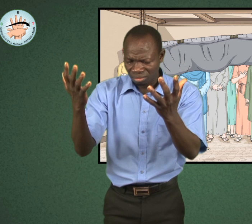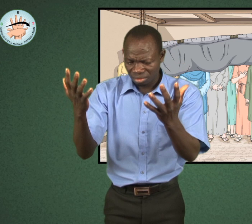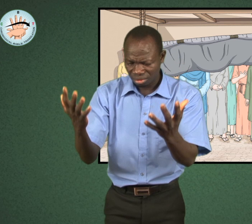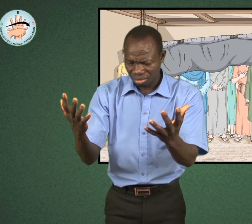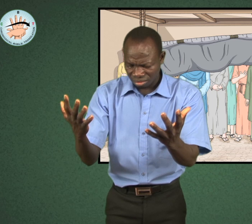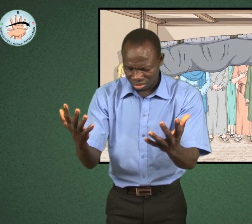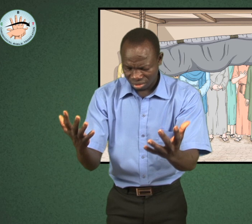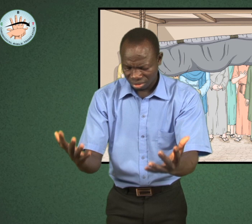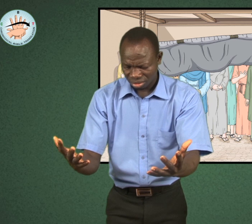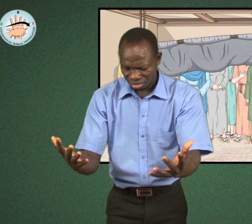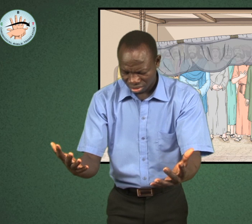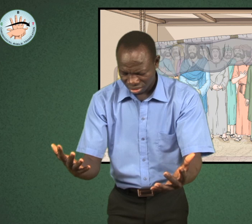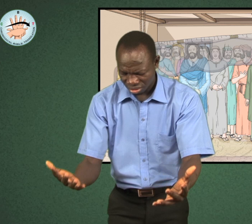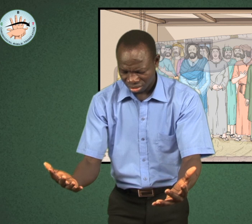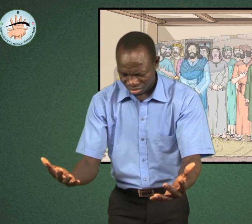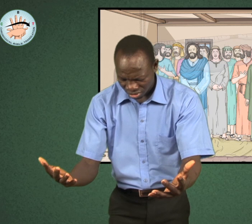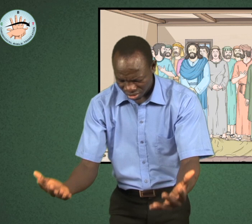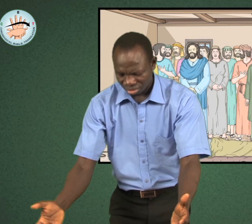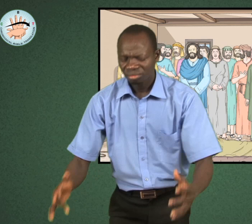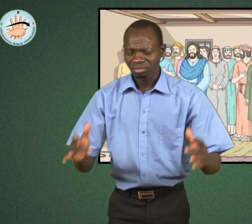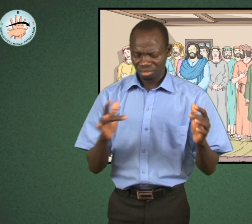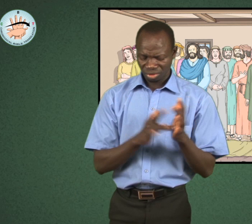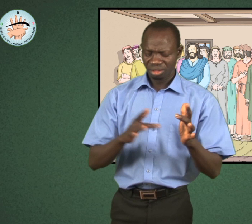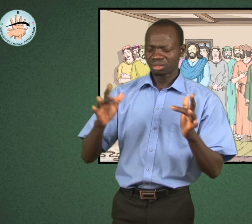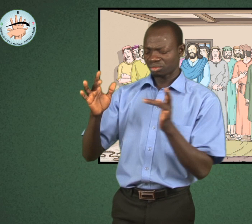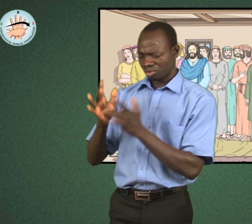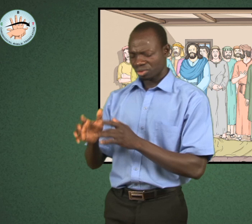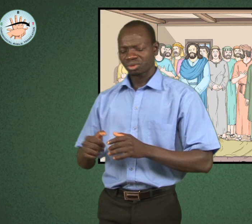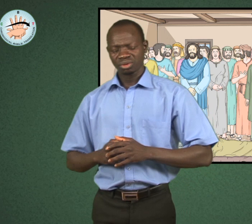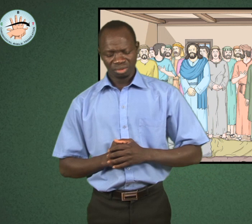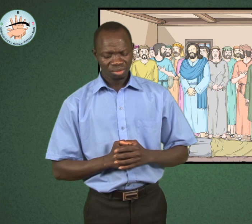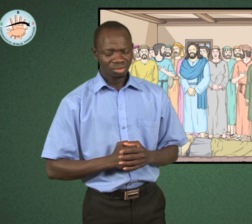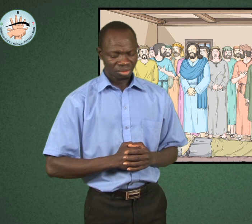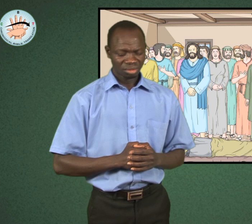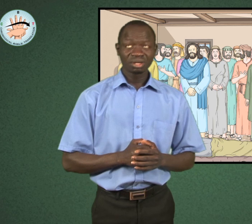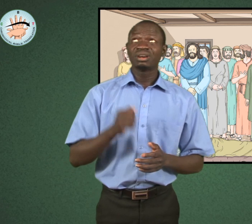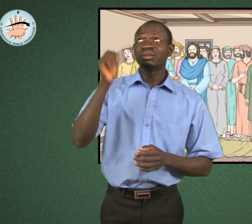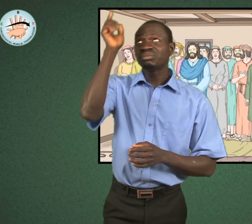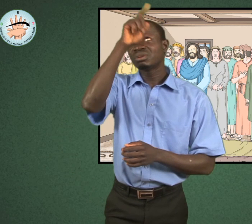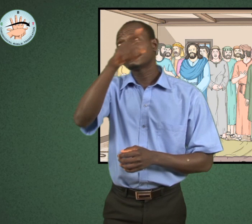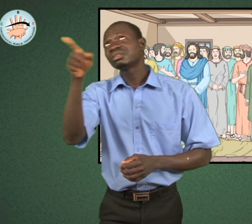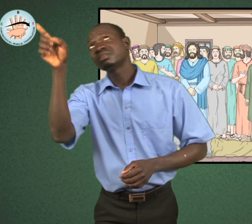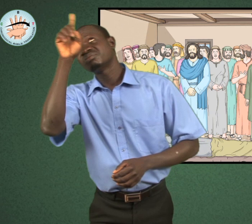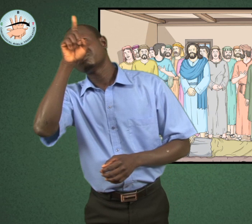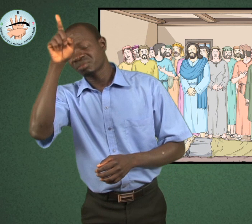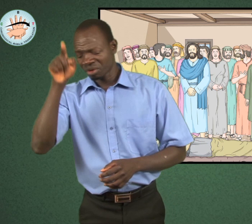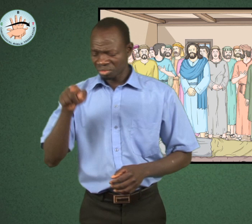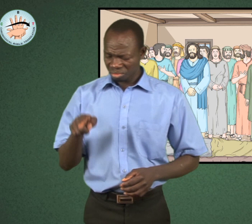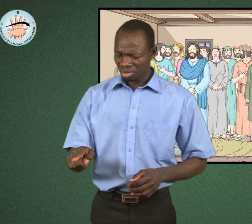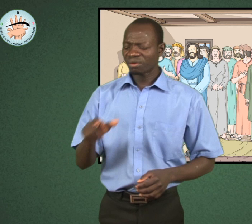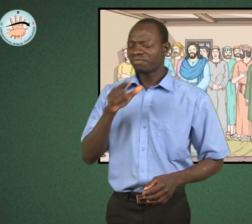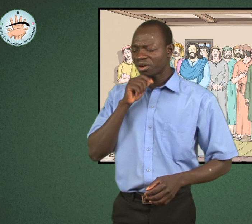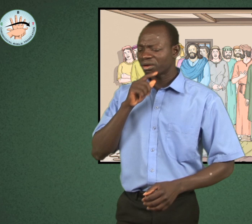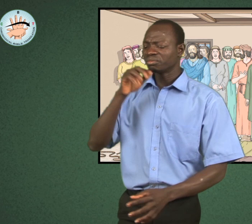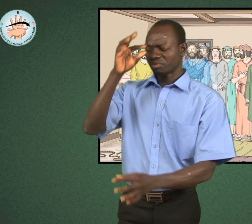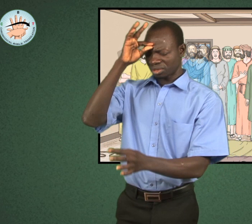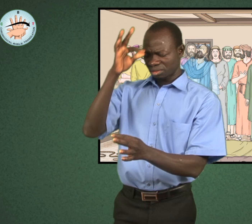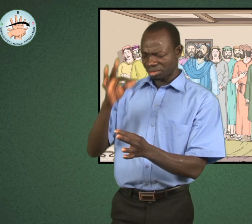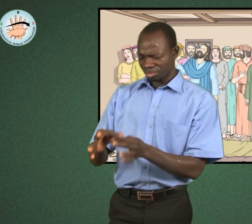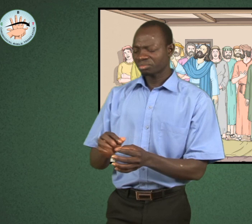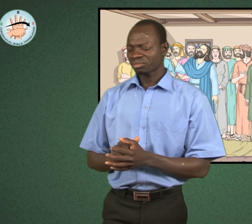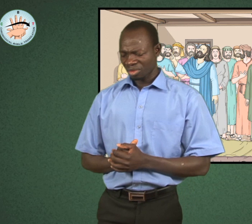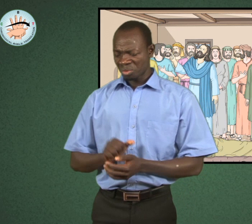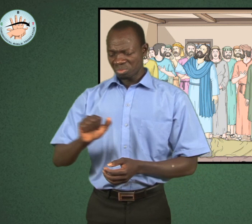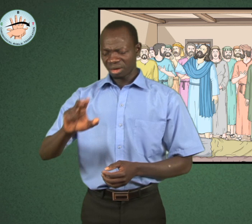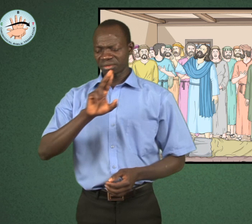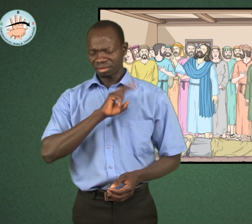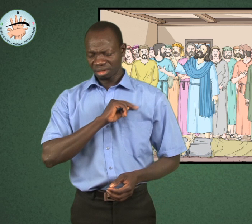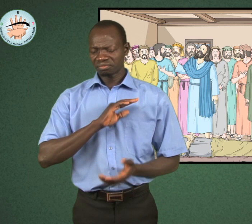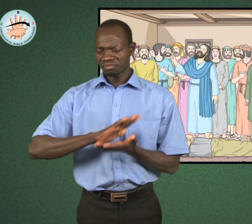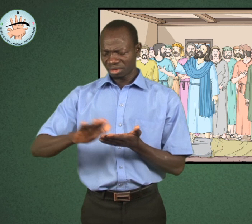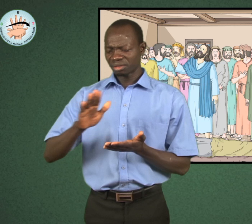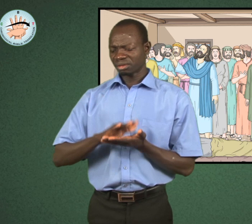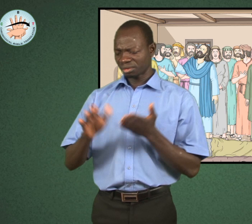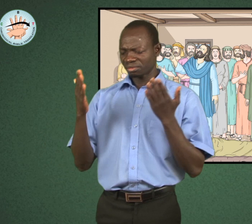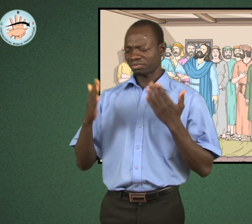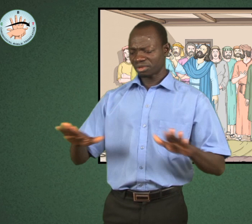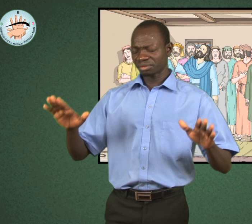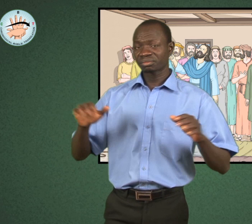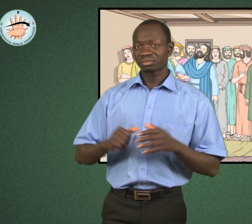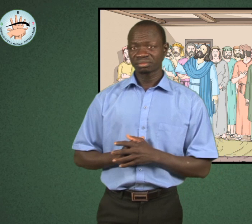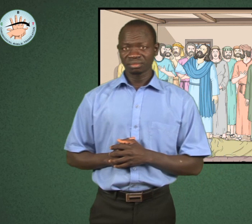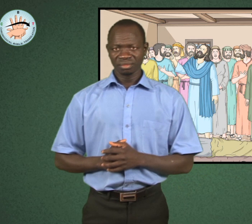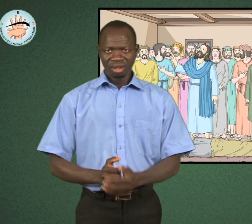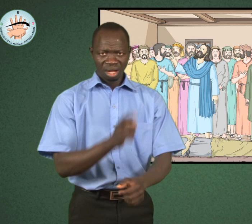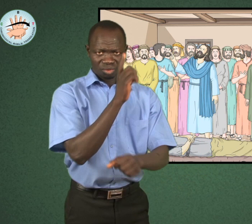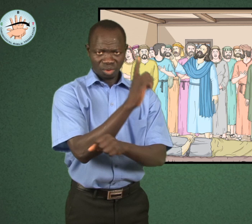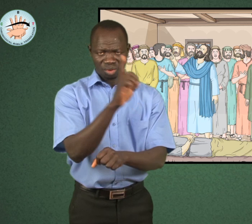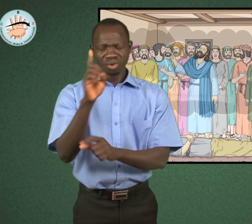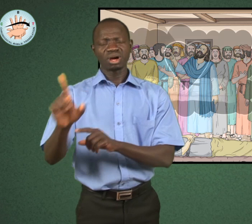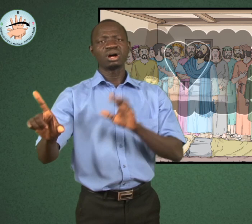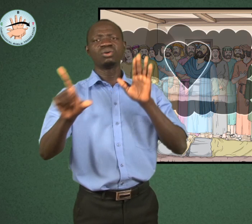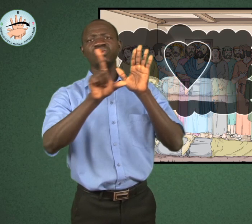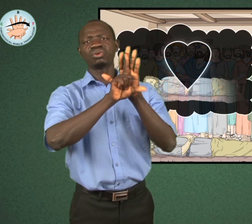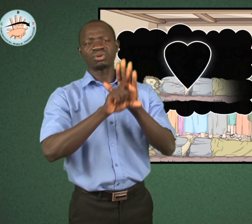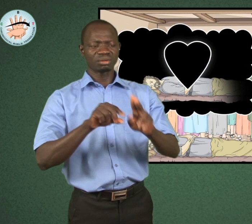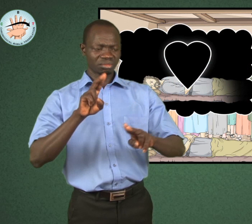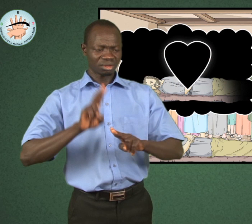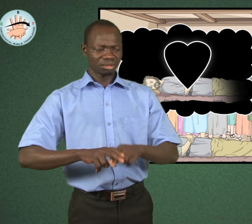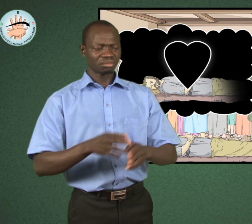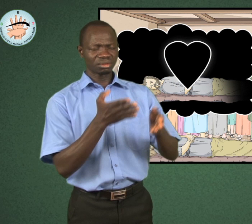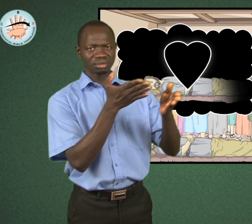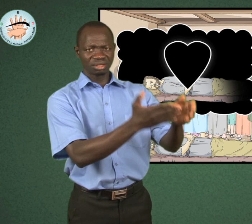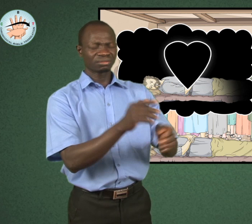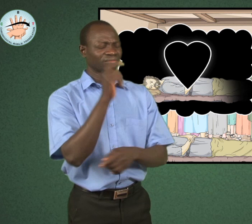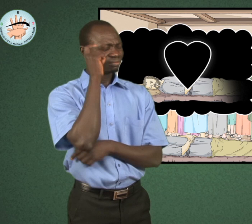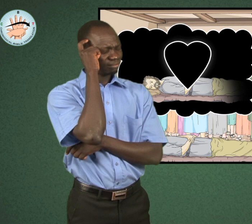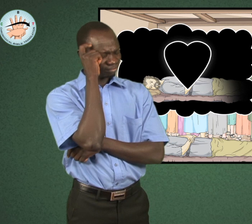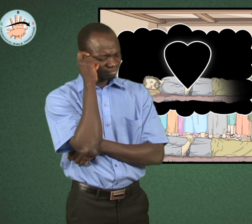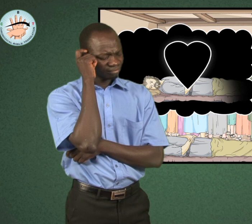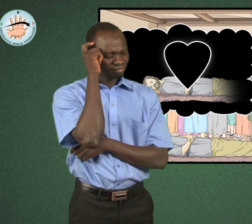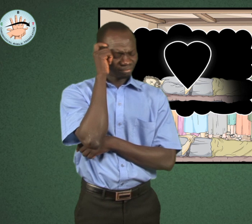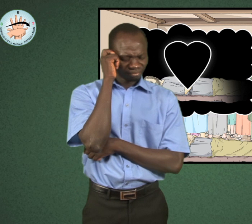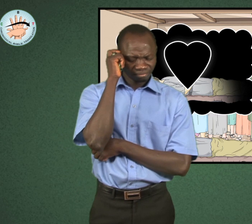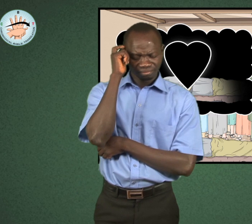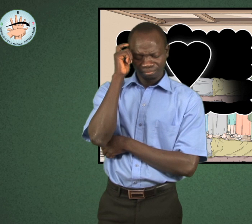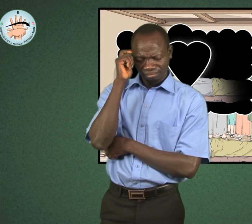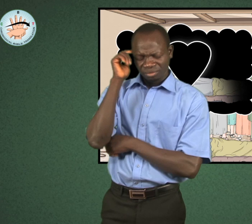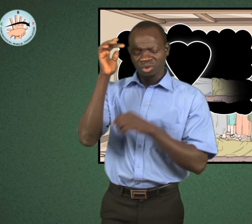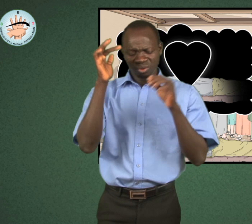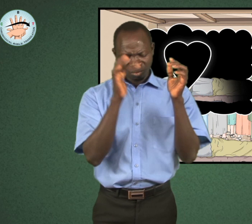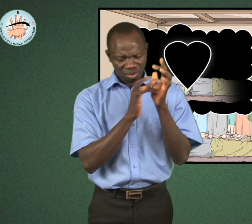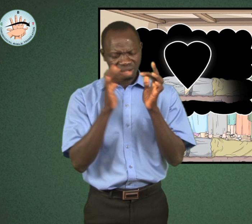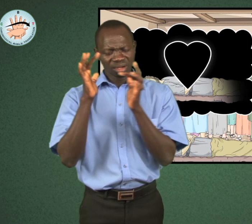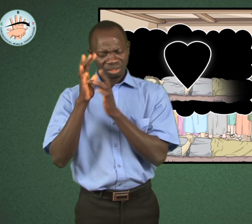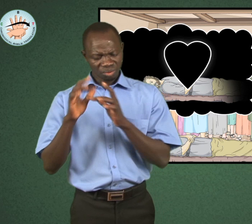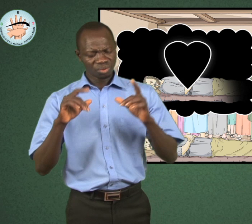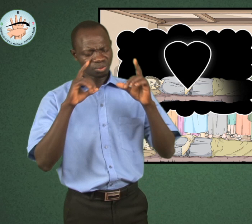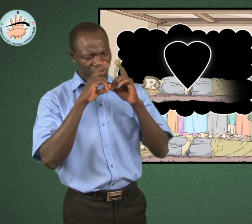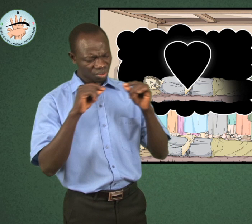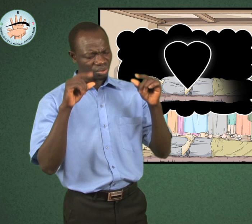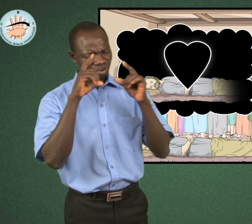When Jesus saw their faith, He said to the paralytic, “Son, your sins are forgiven.”